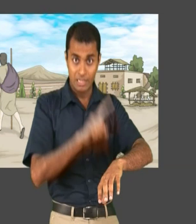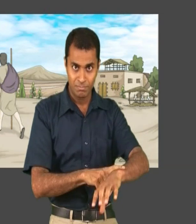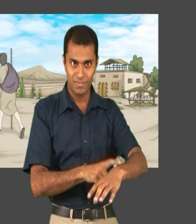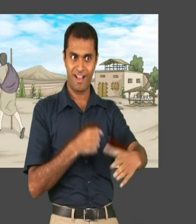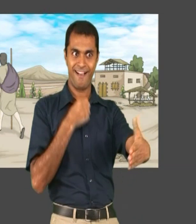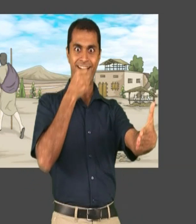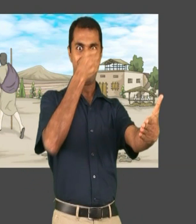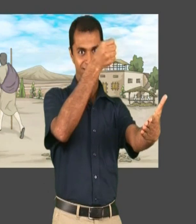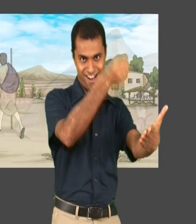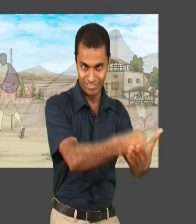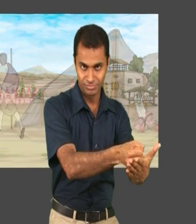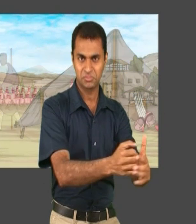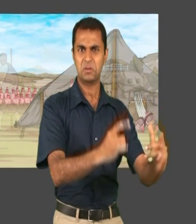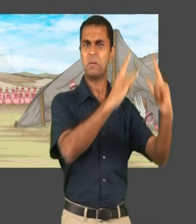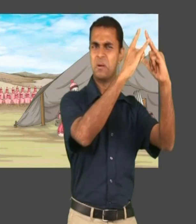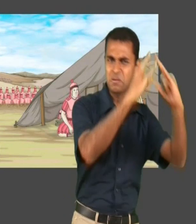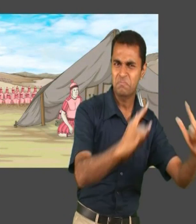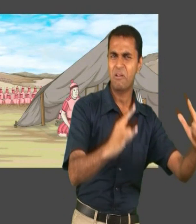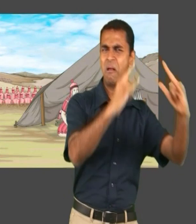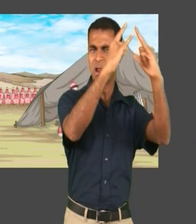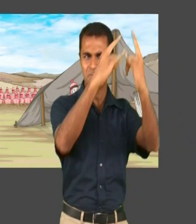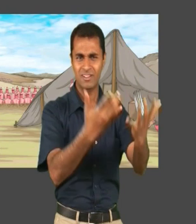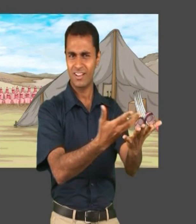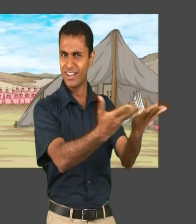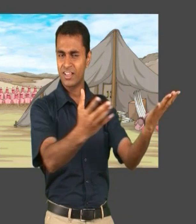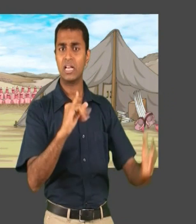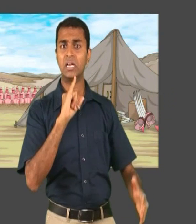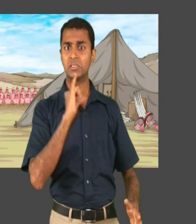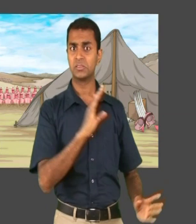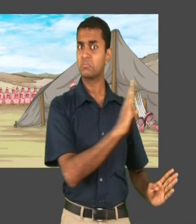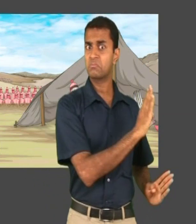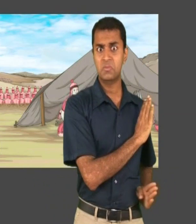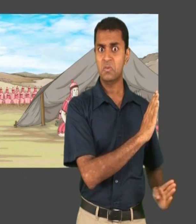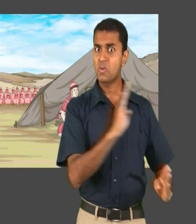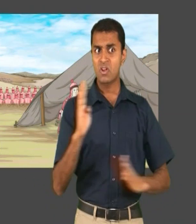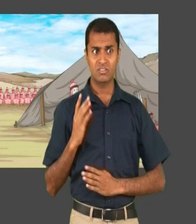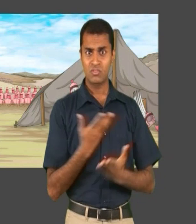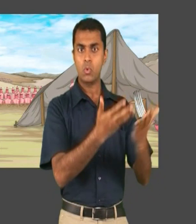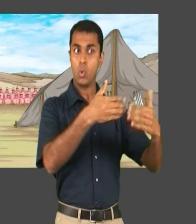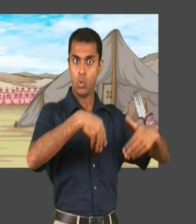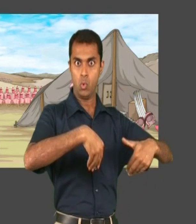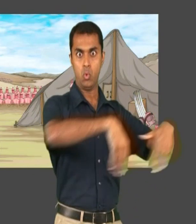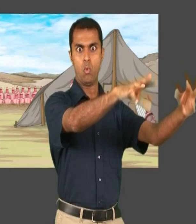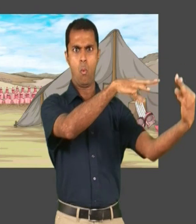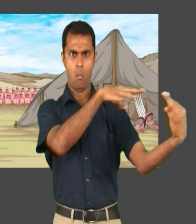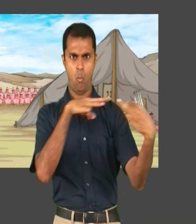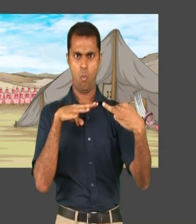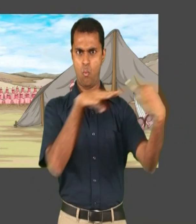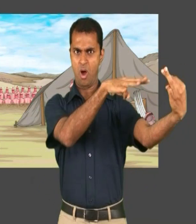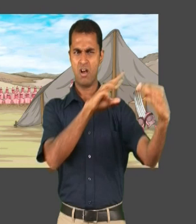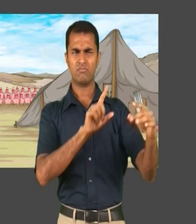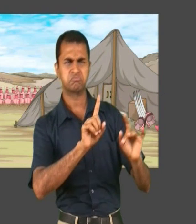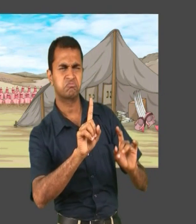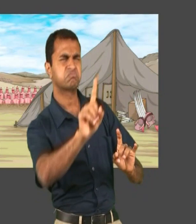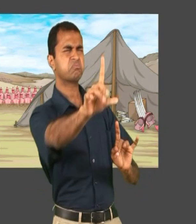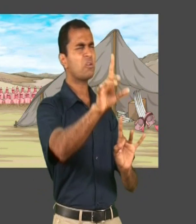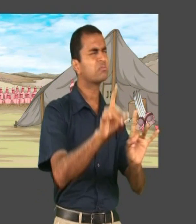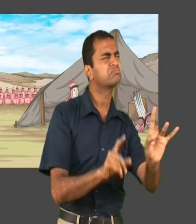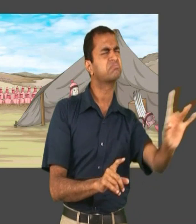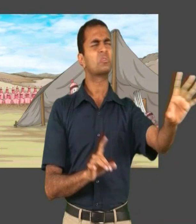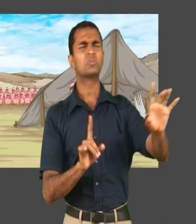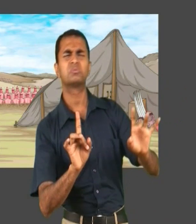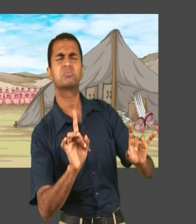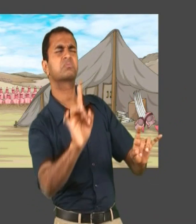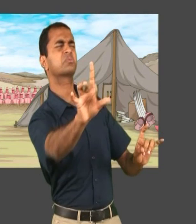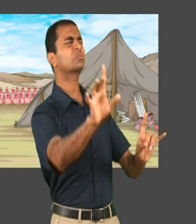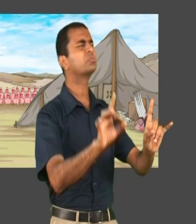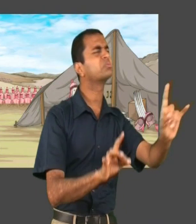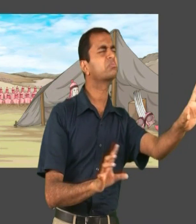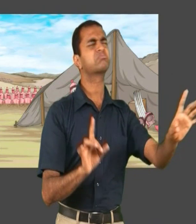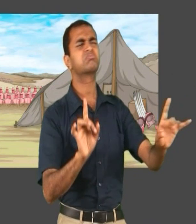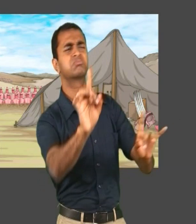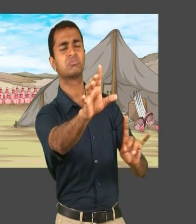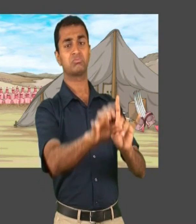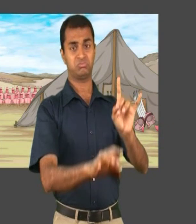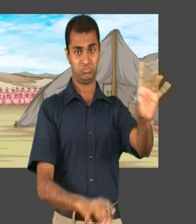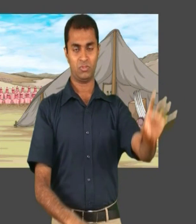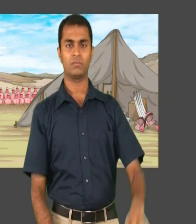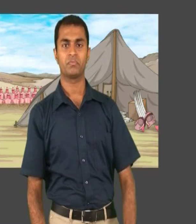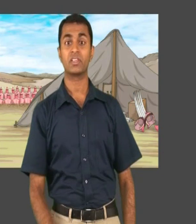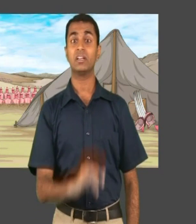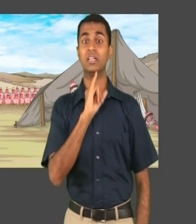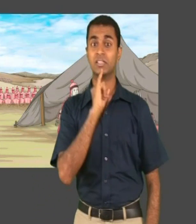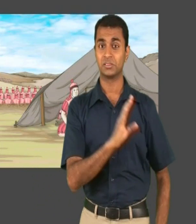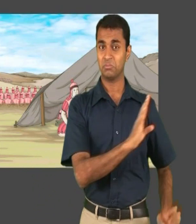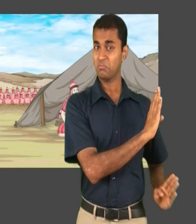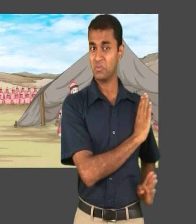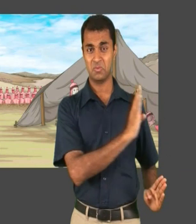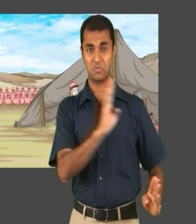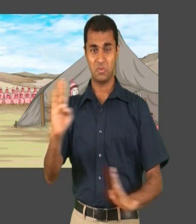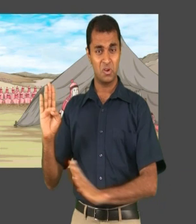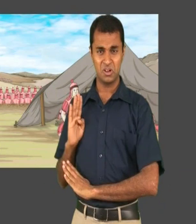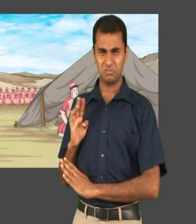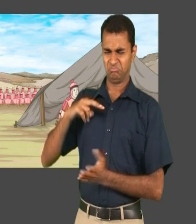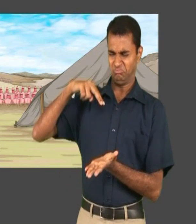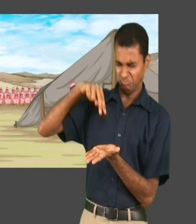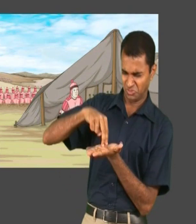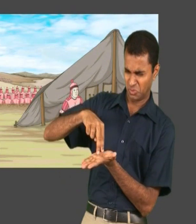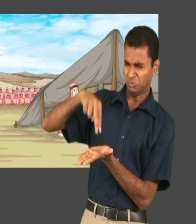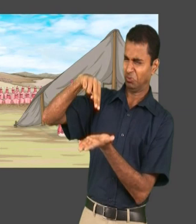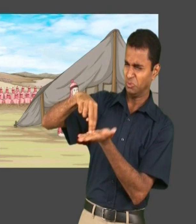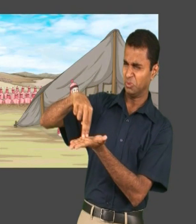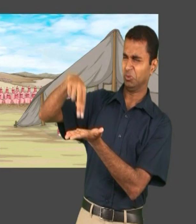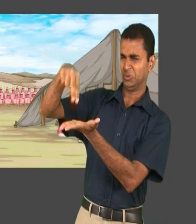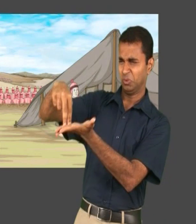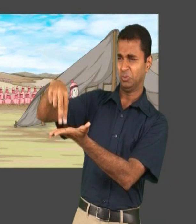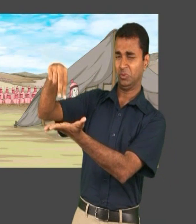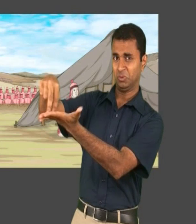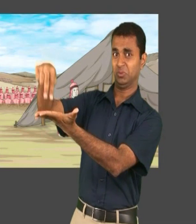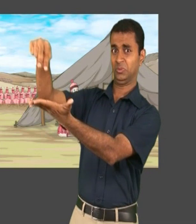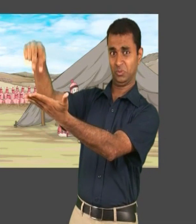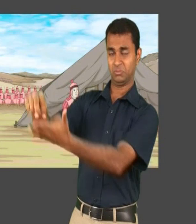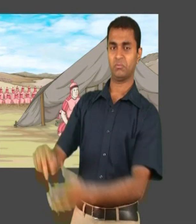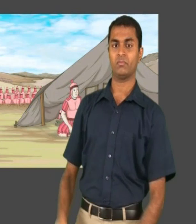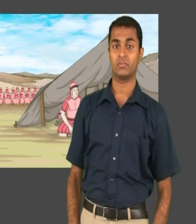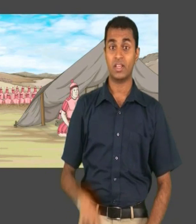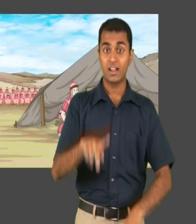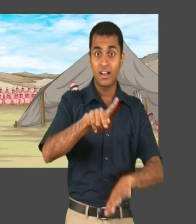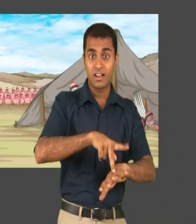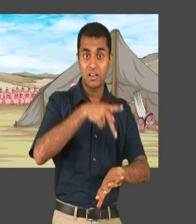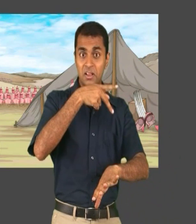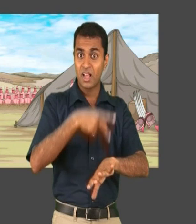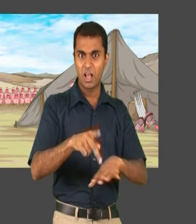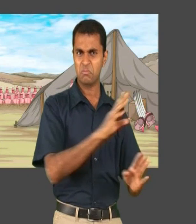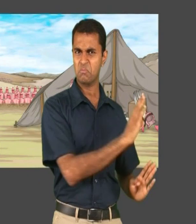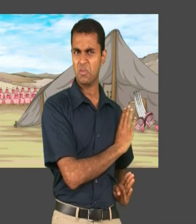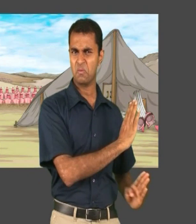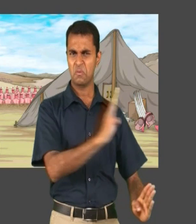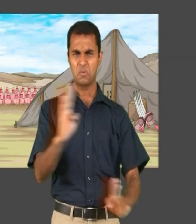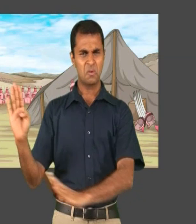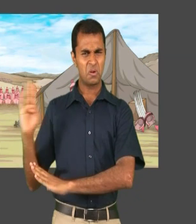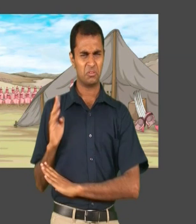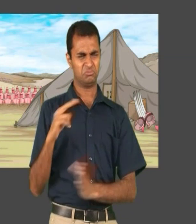He reached the camp as the army was marching out to its position and shouting the battle cry.